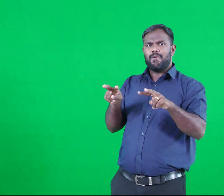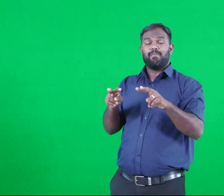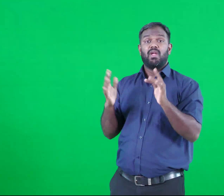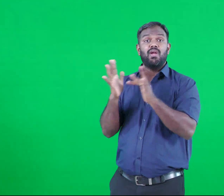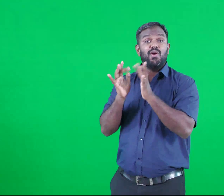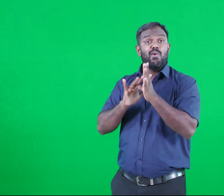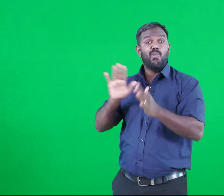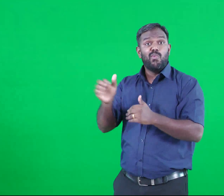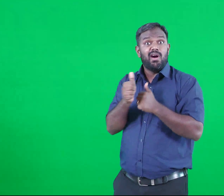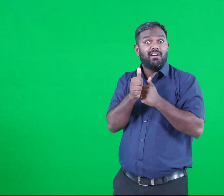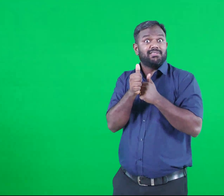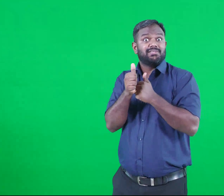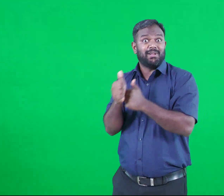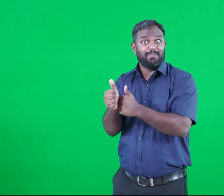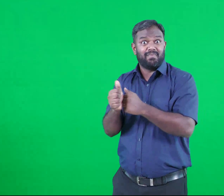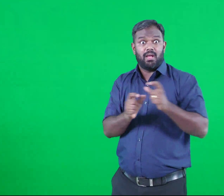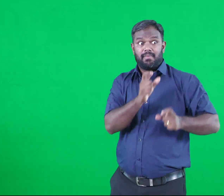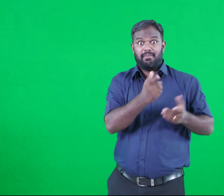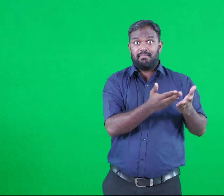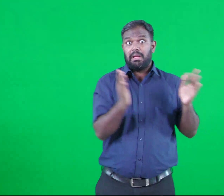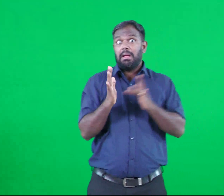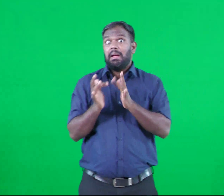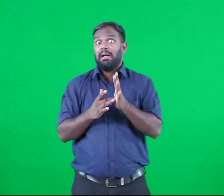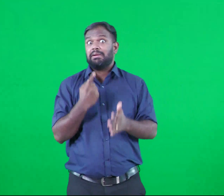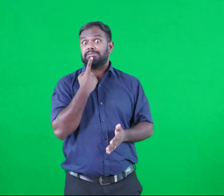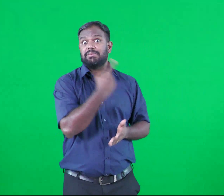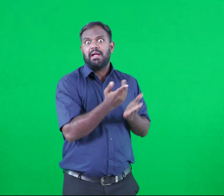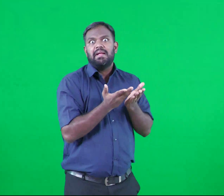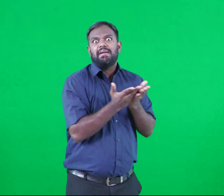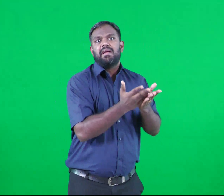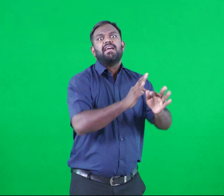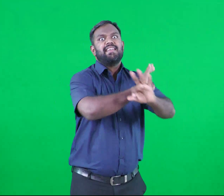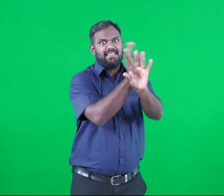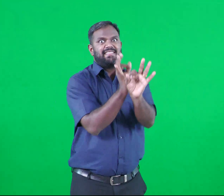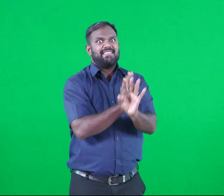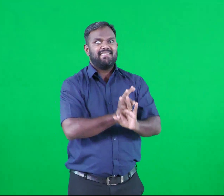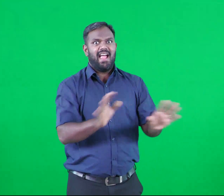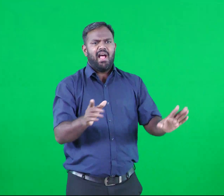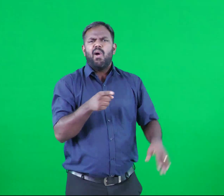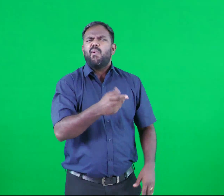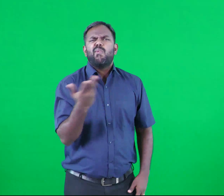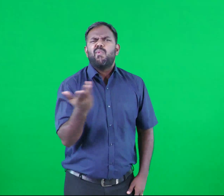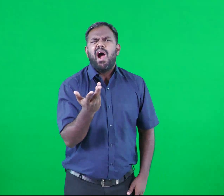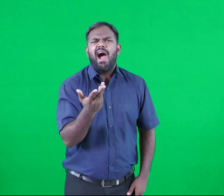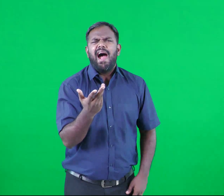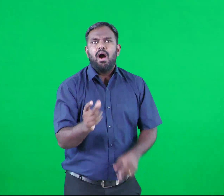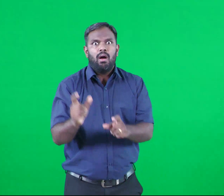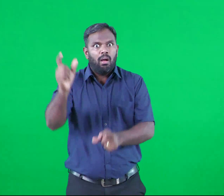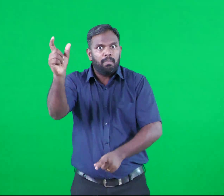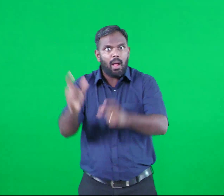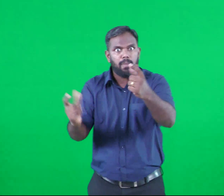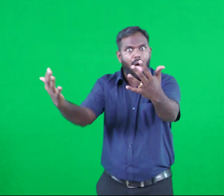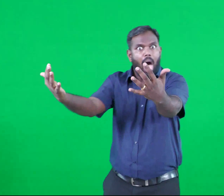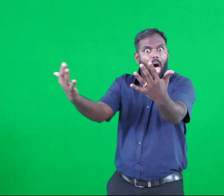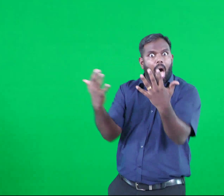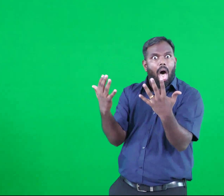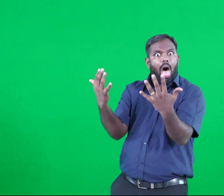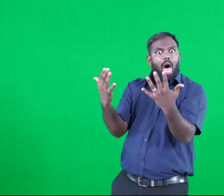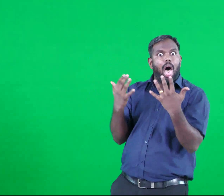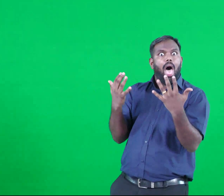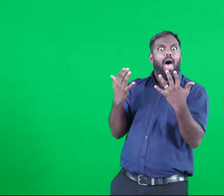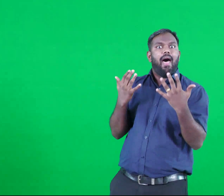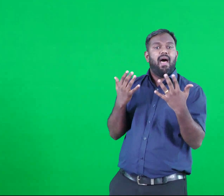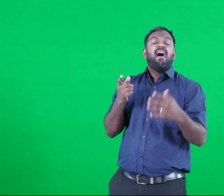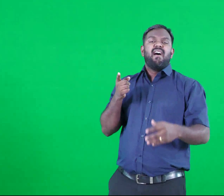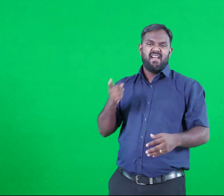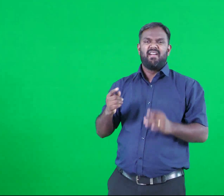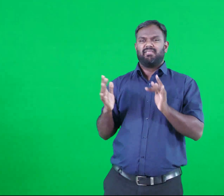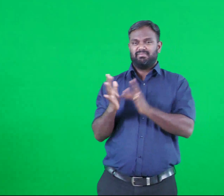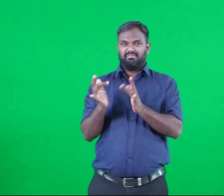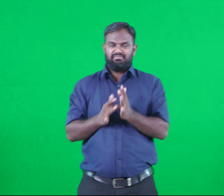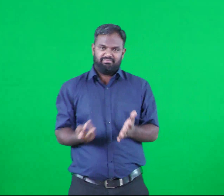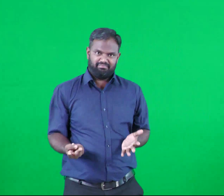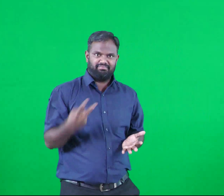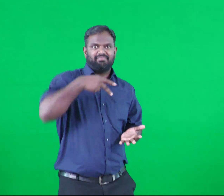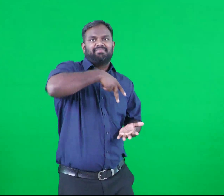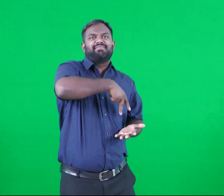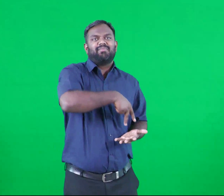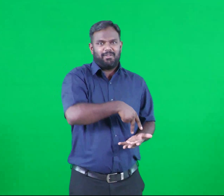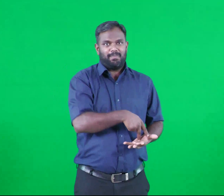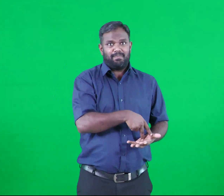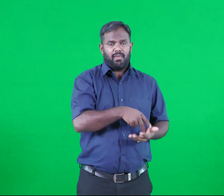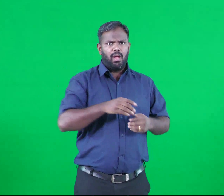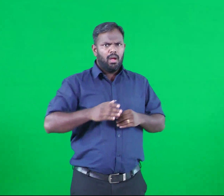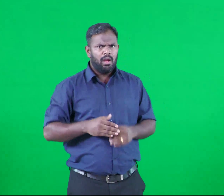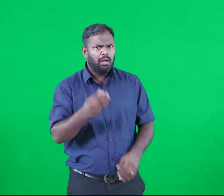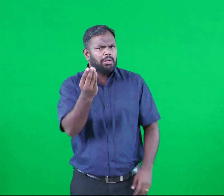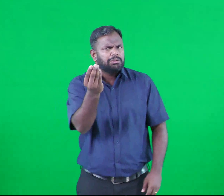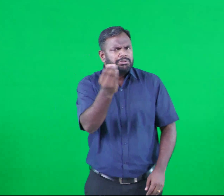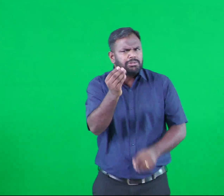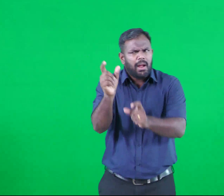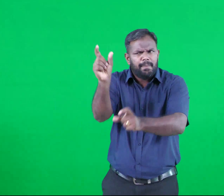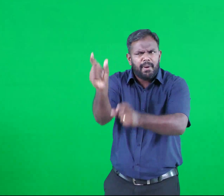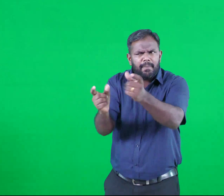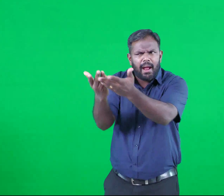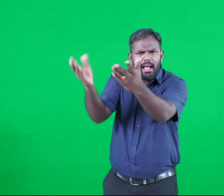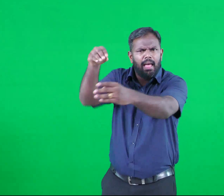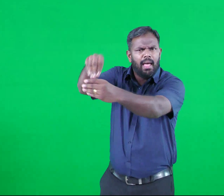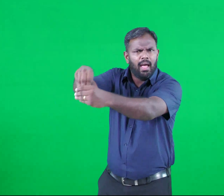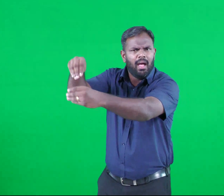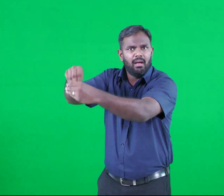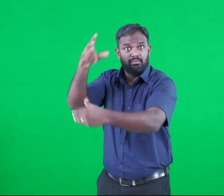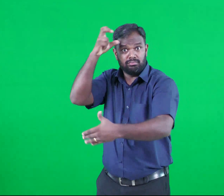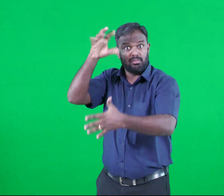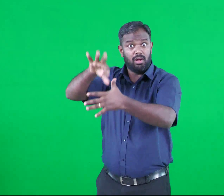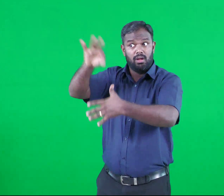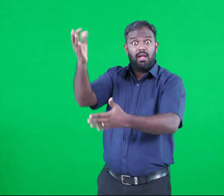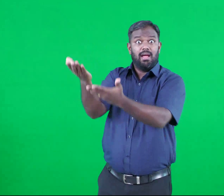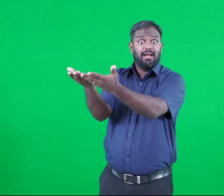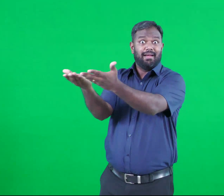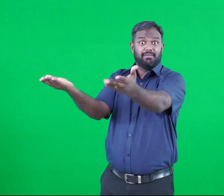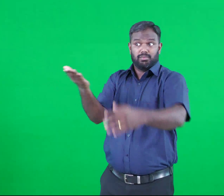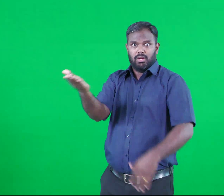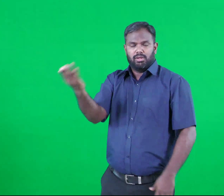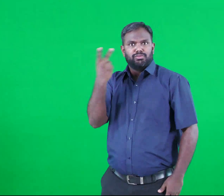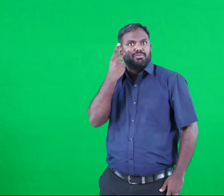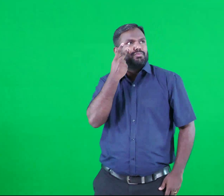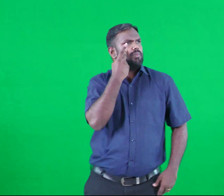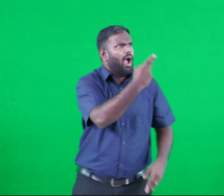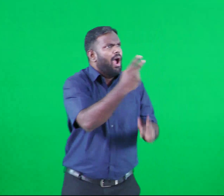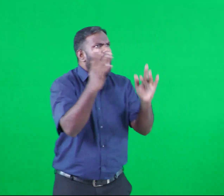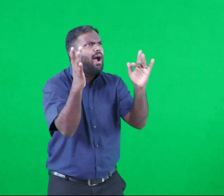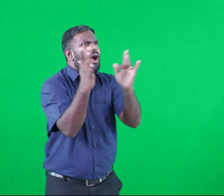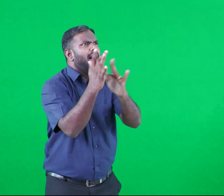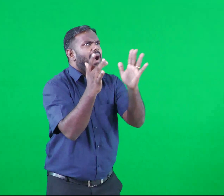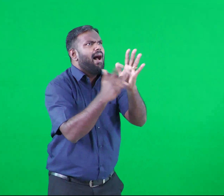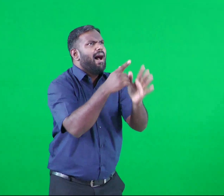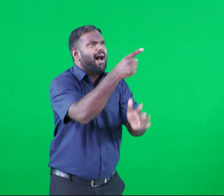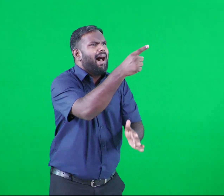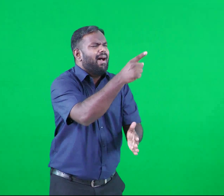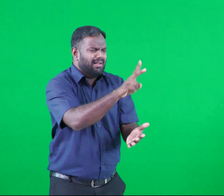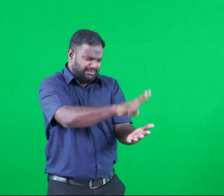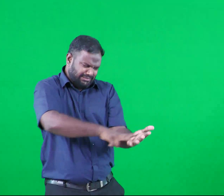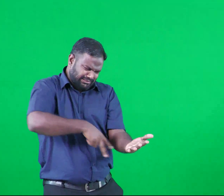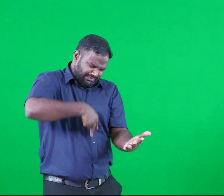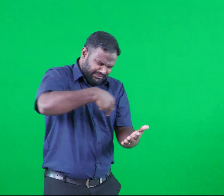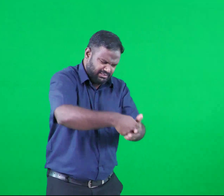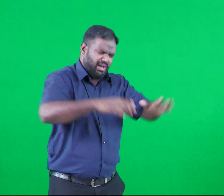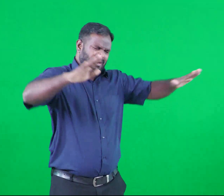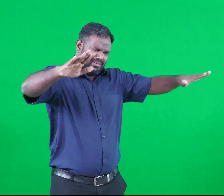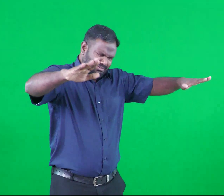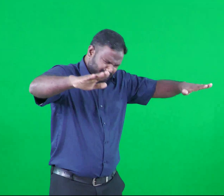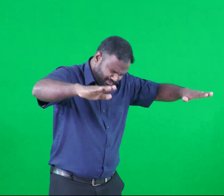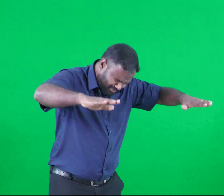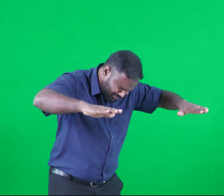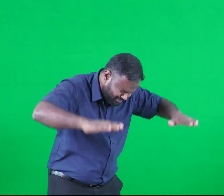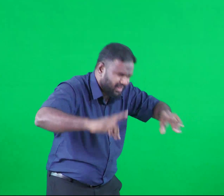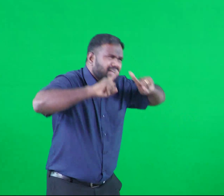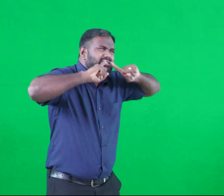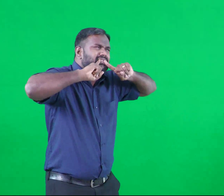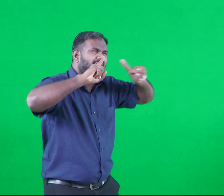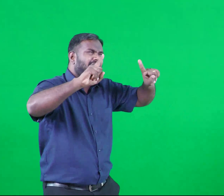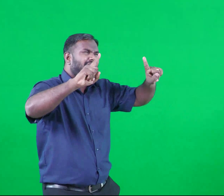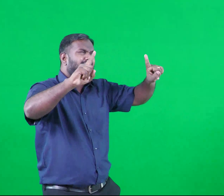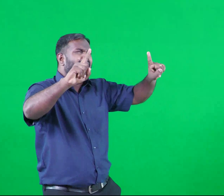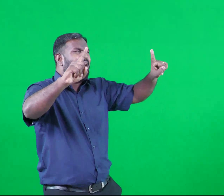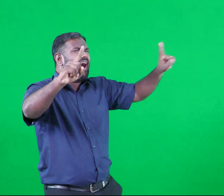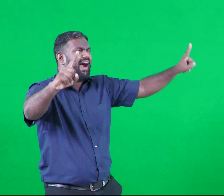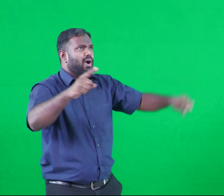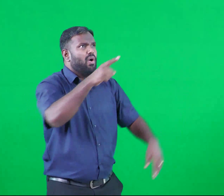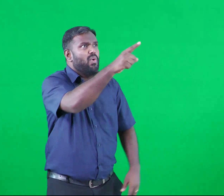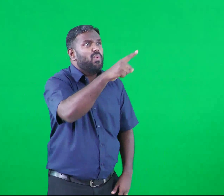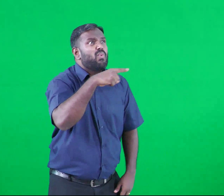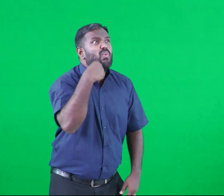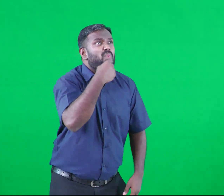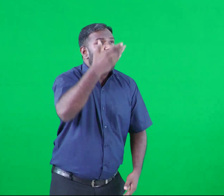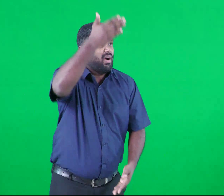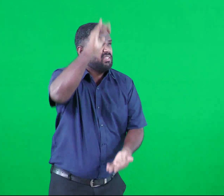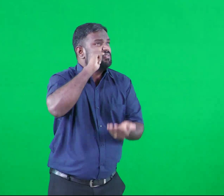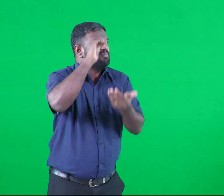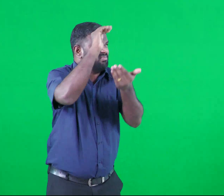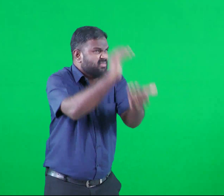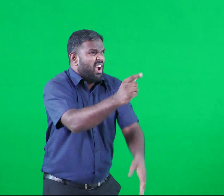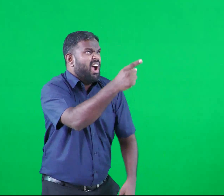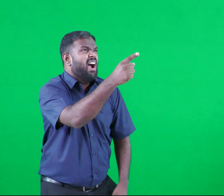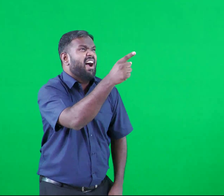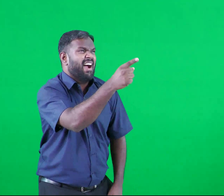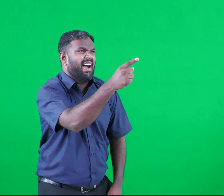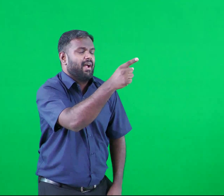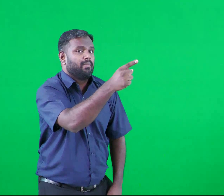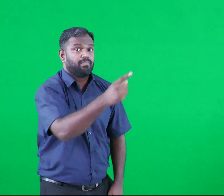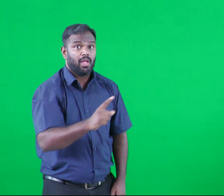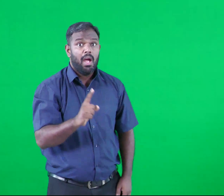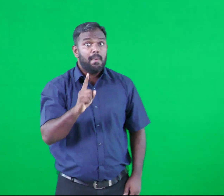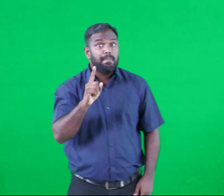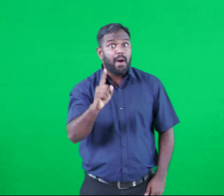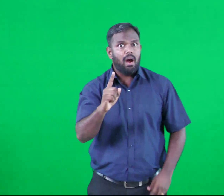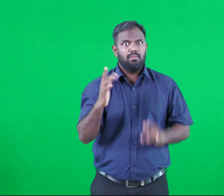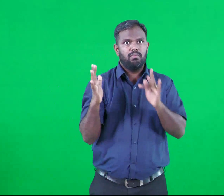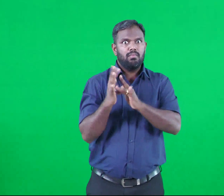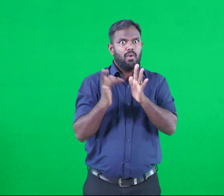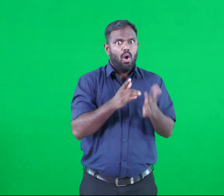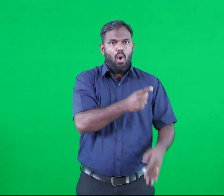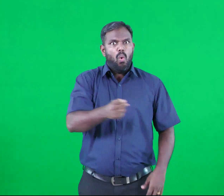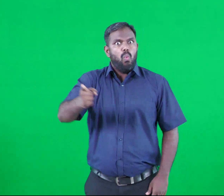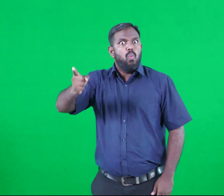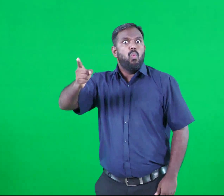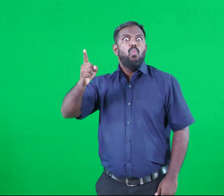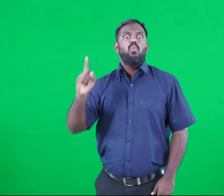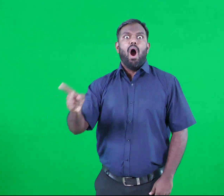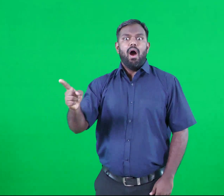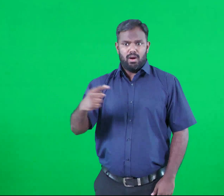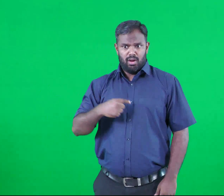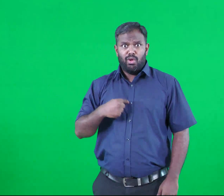And when the unclean spirits saw Him, they fell down before Him and cried out, "You are the Son of God!"